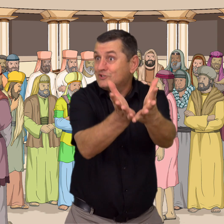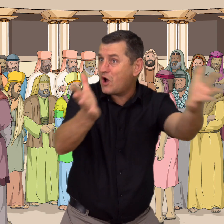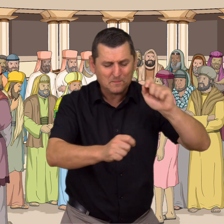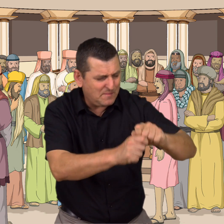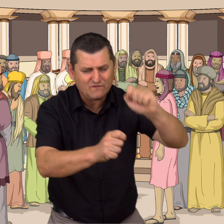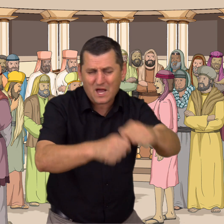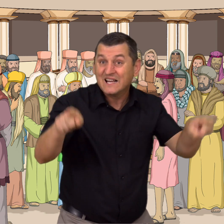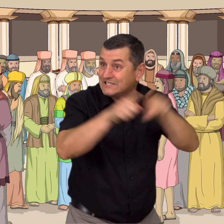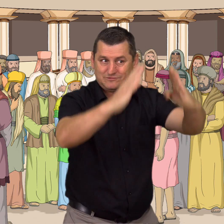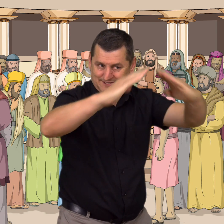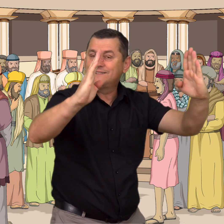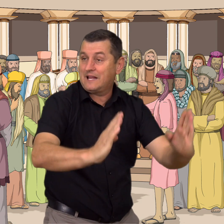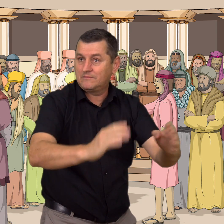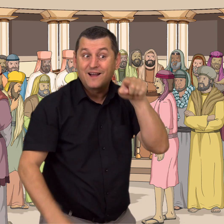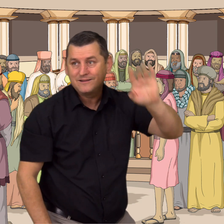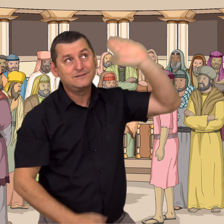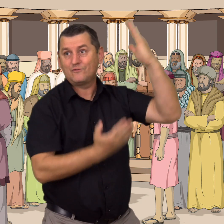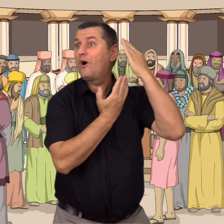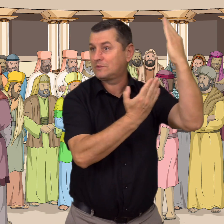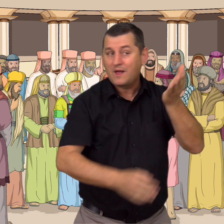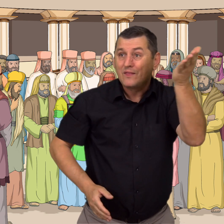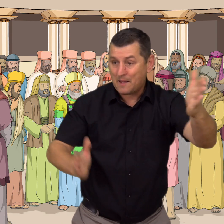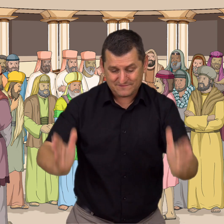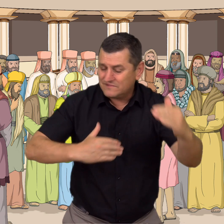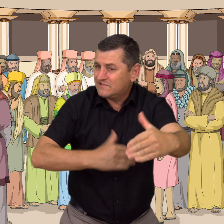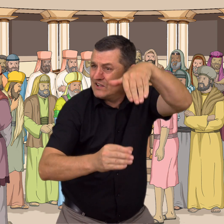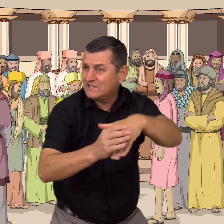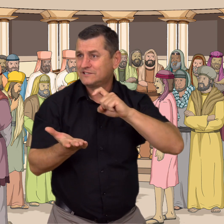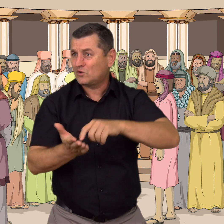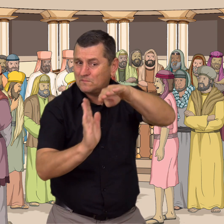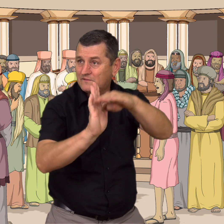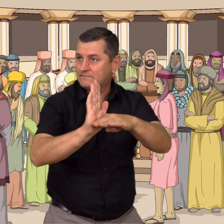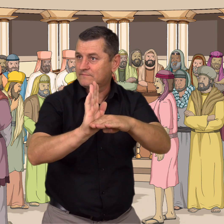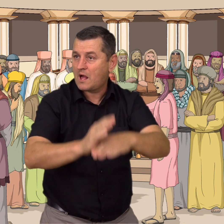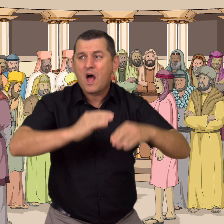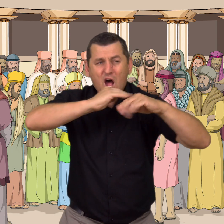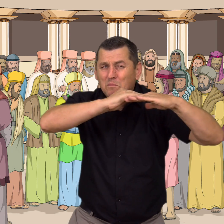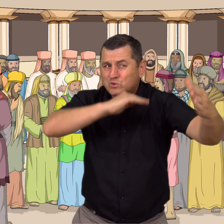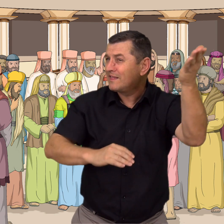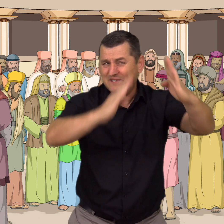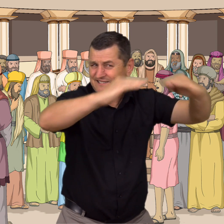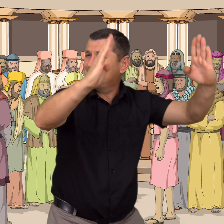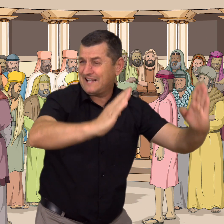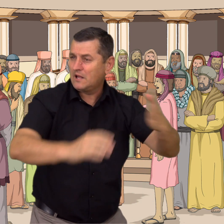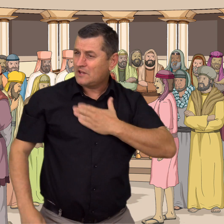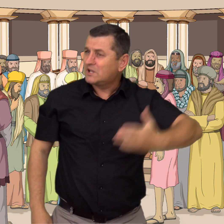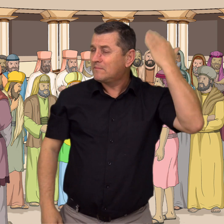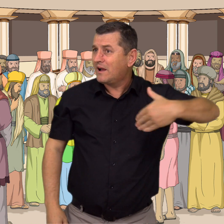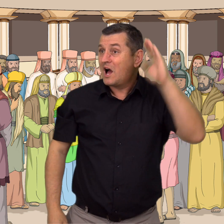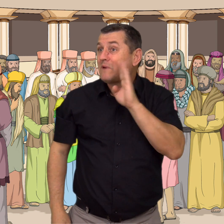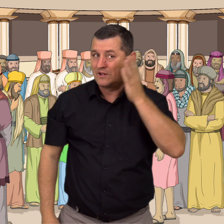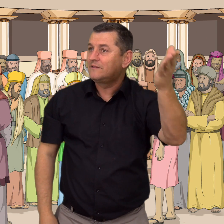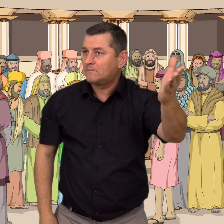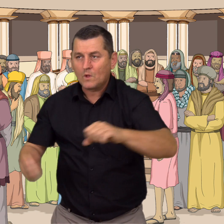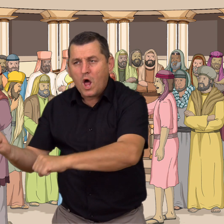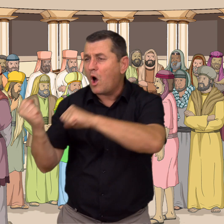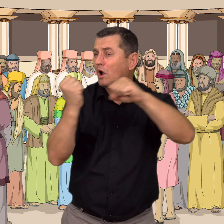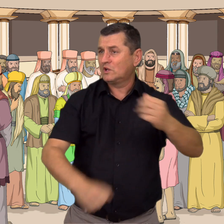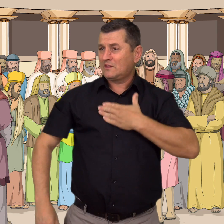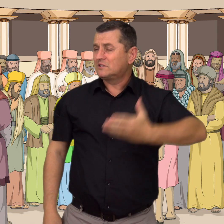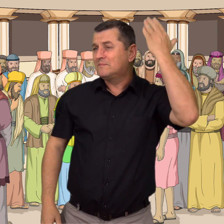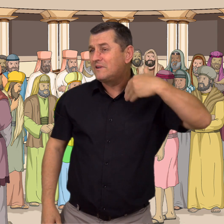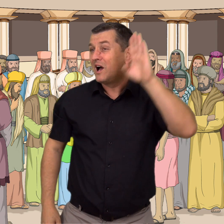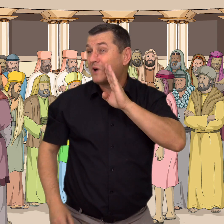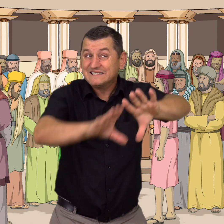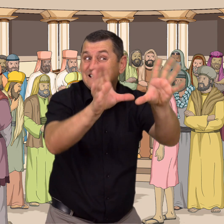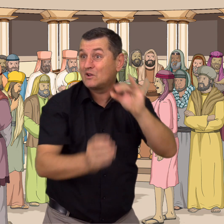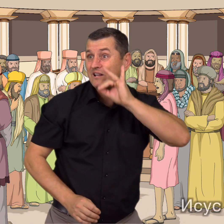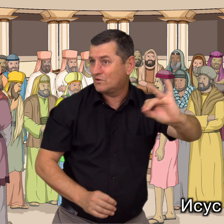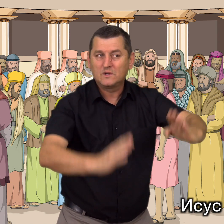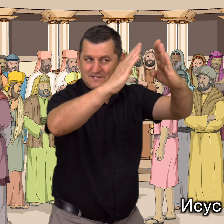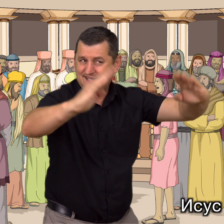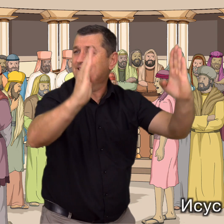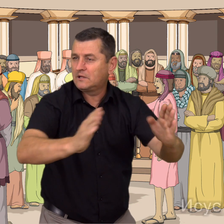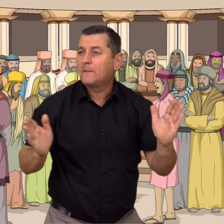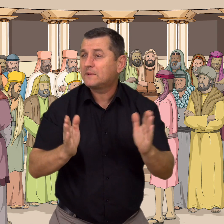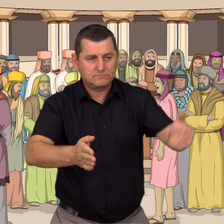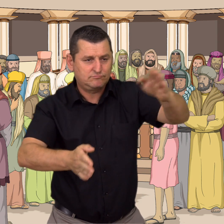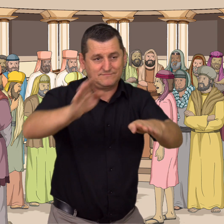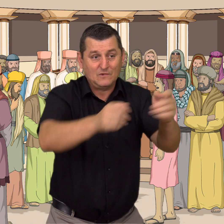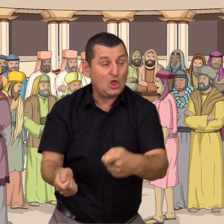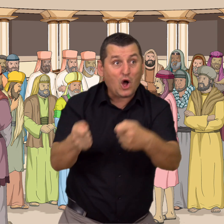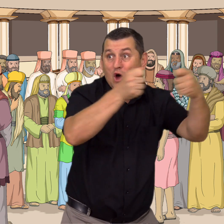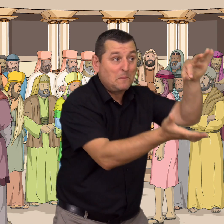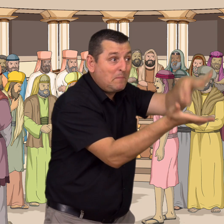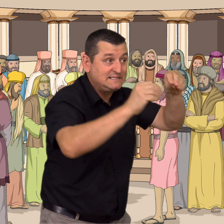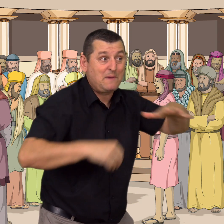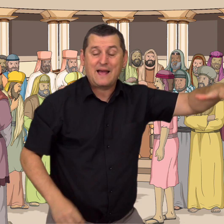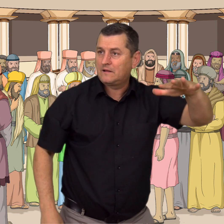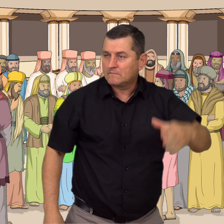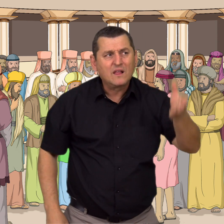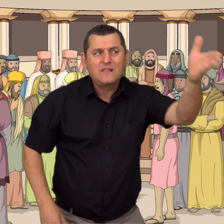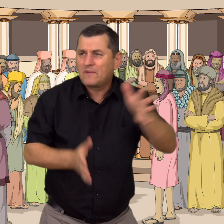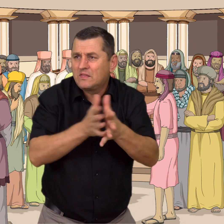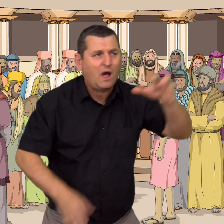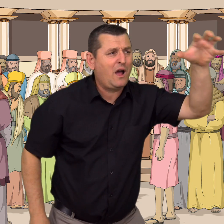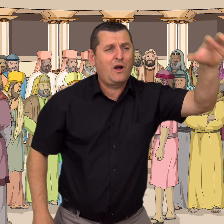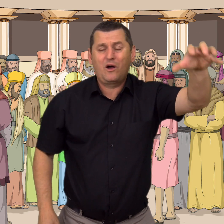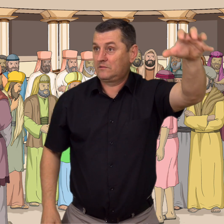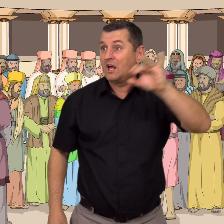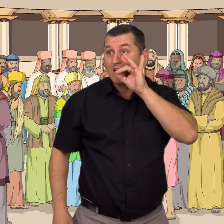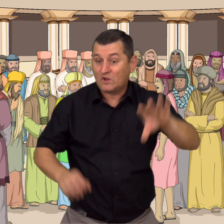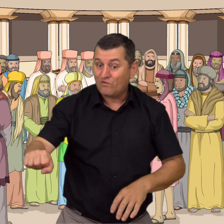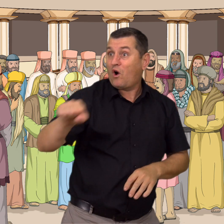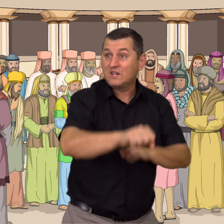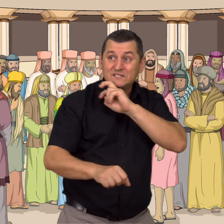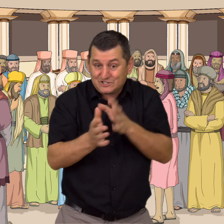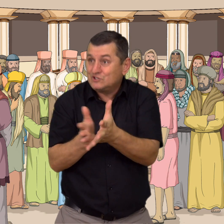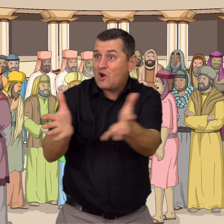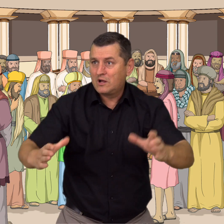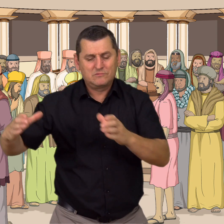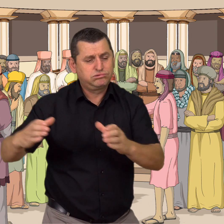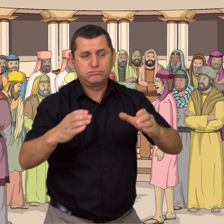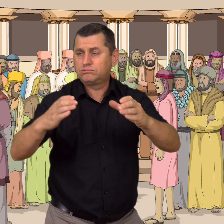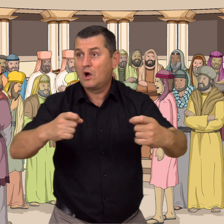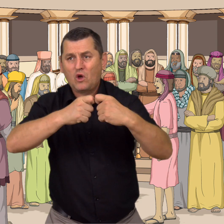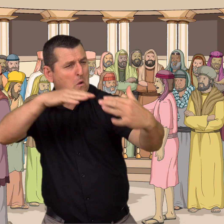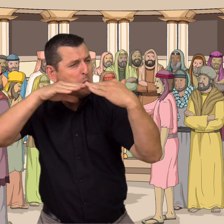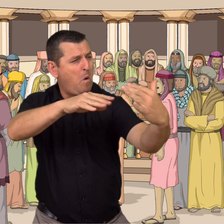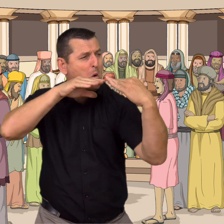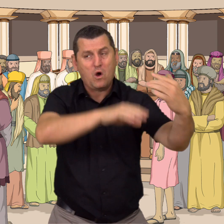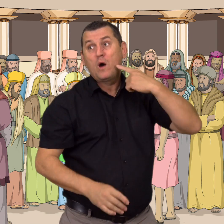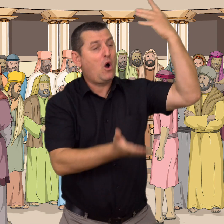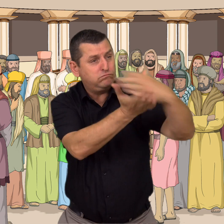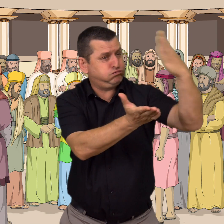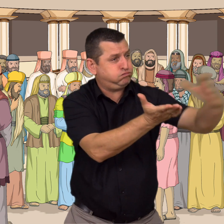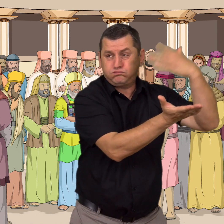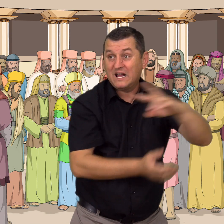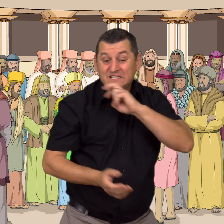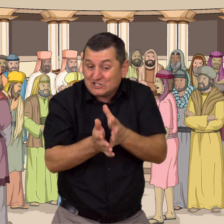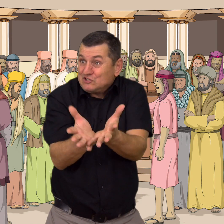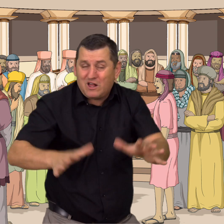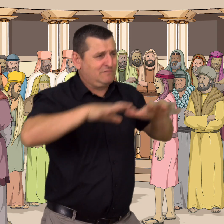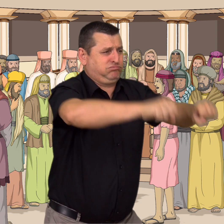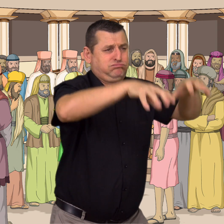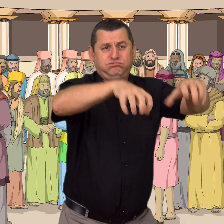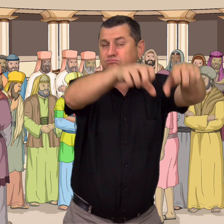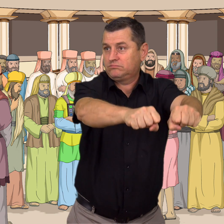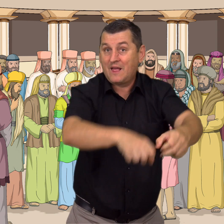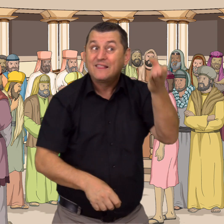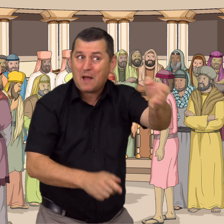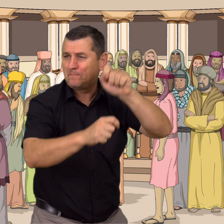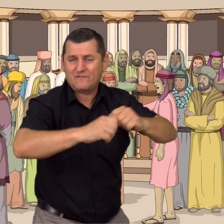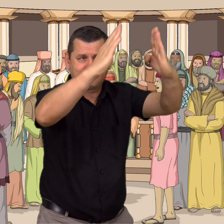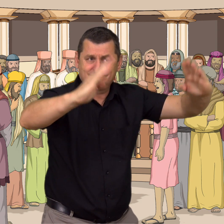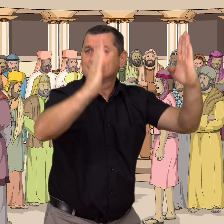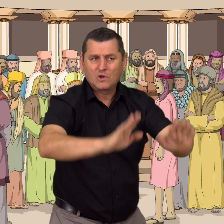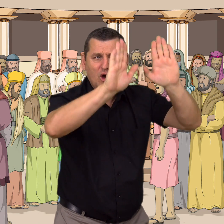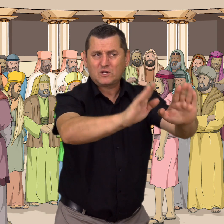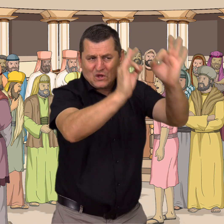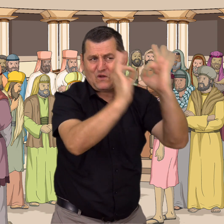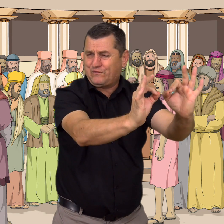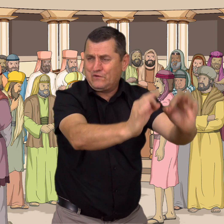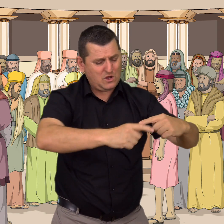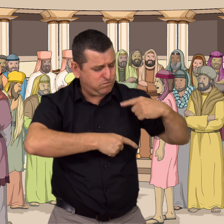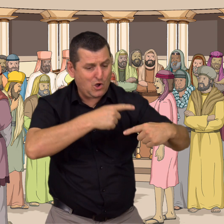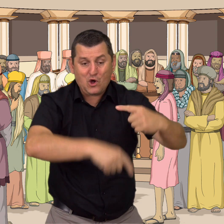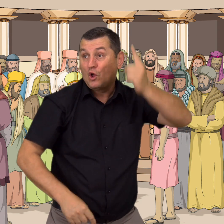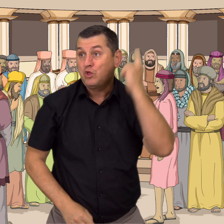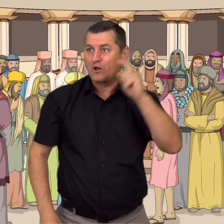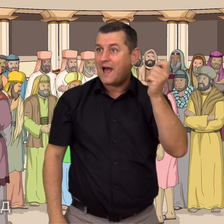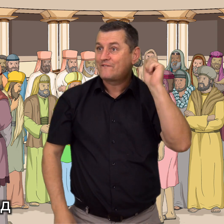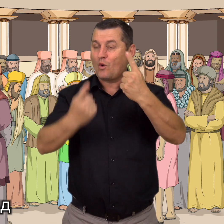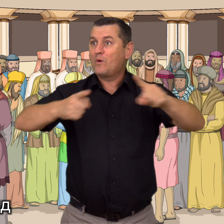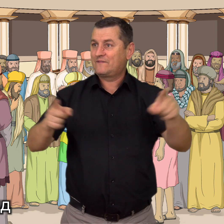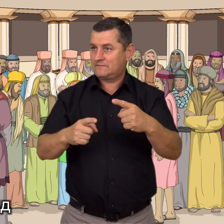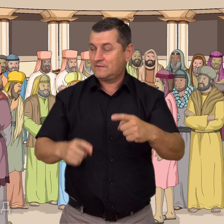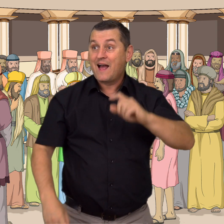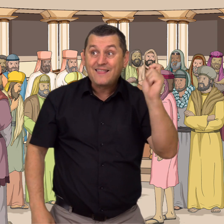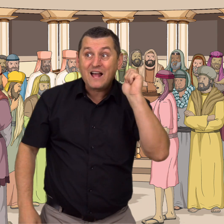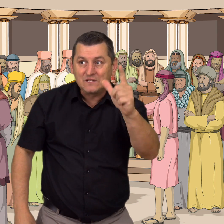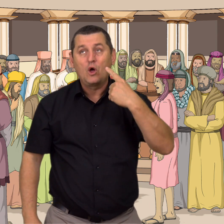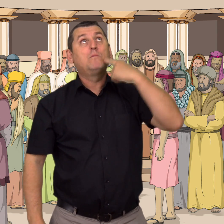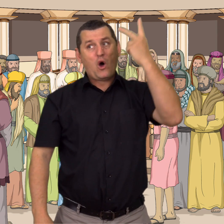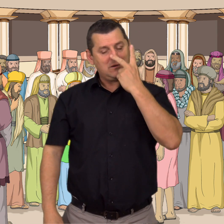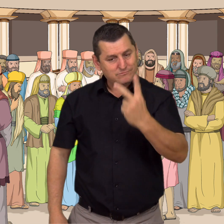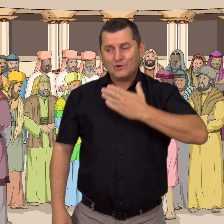It was constructed exactly as God had directed Moses, according to the pattern he had seen. And our fathers who received it brought it in with Joshua when they dispossessed the nations God drove out before them.